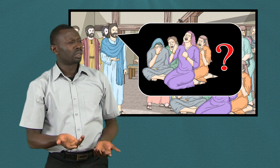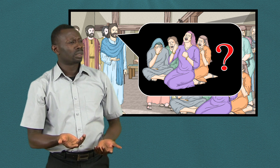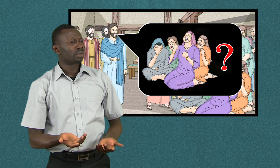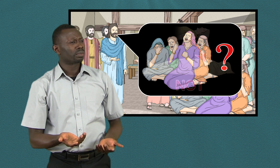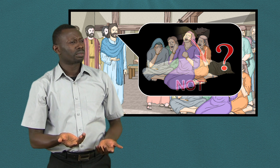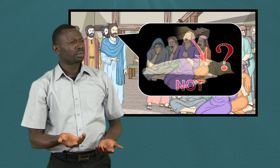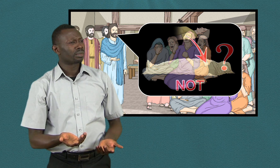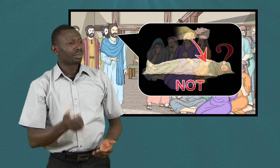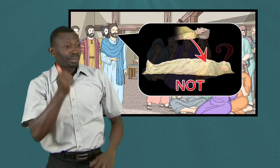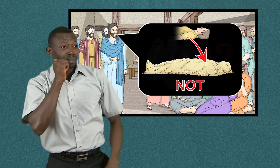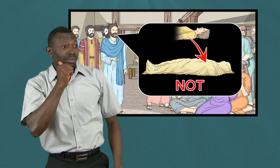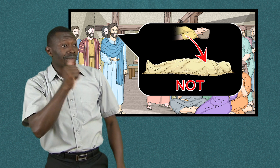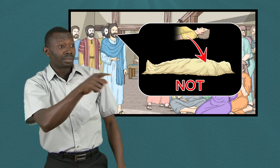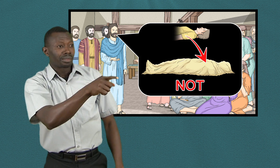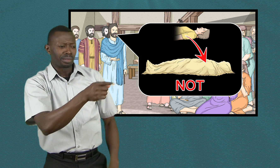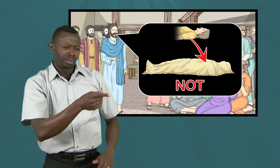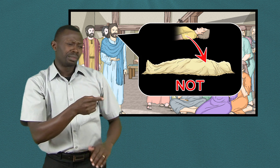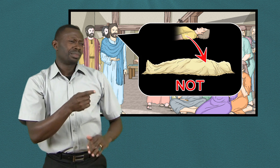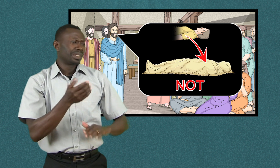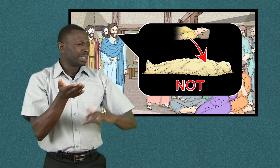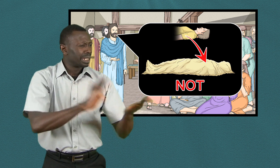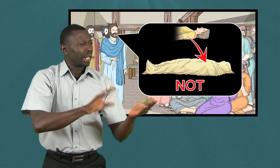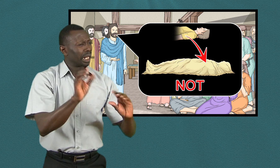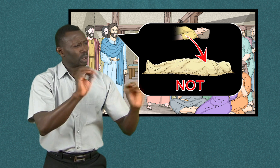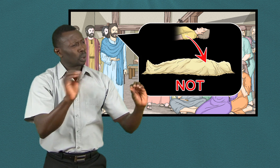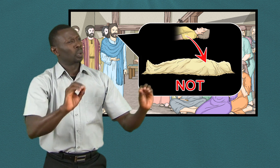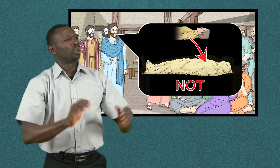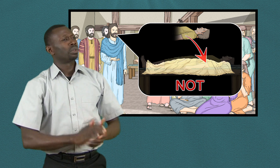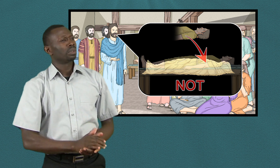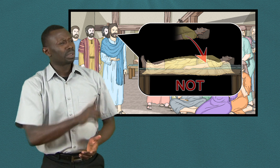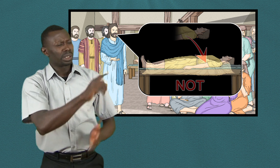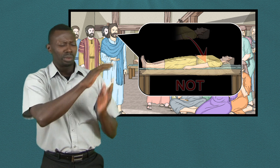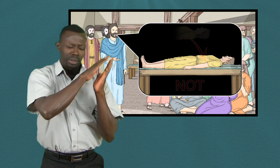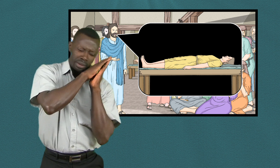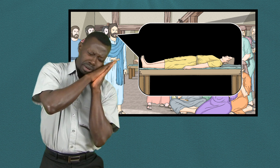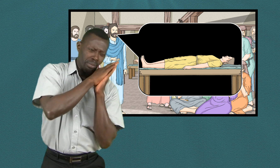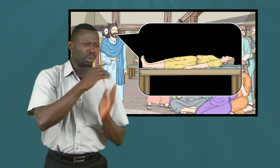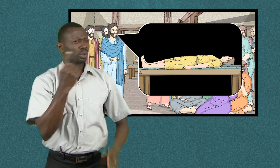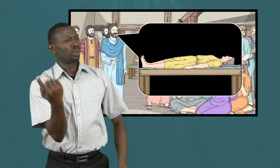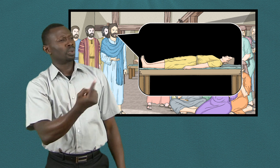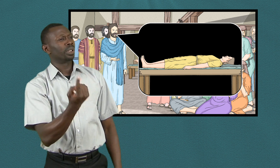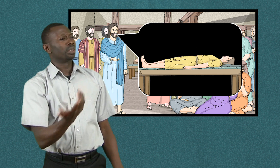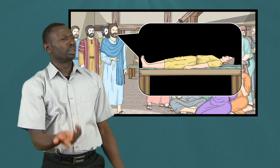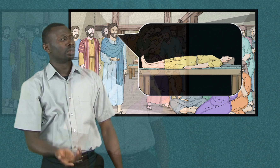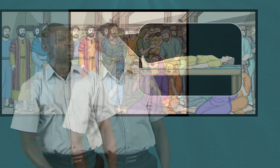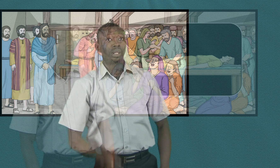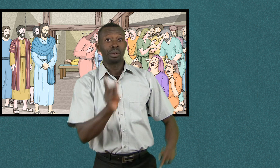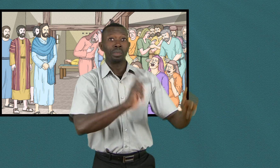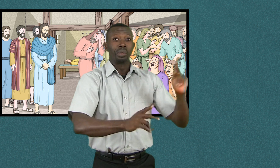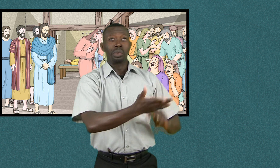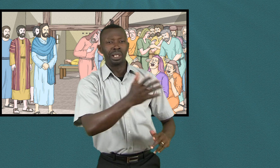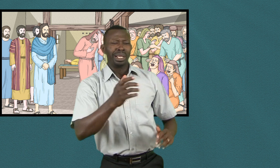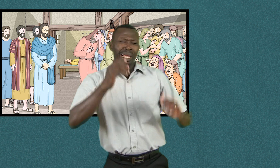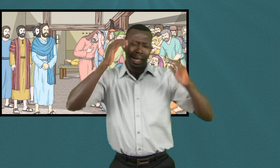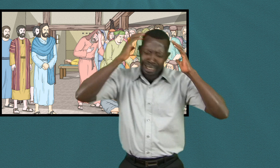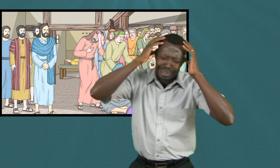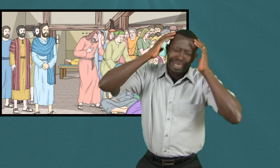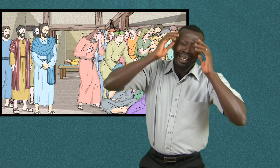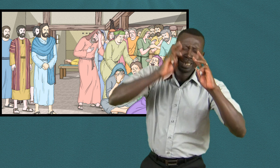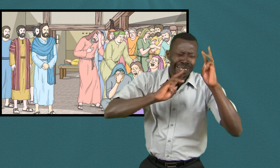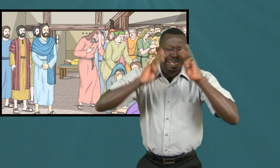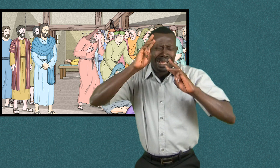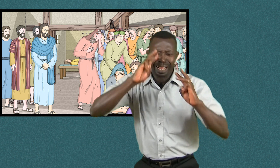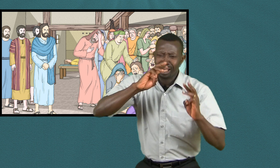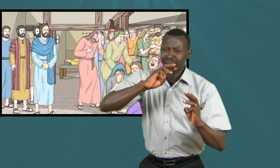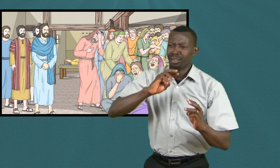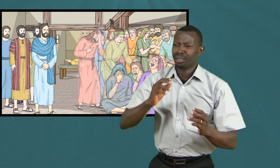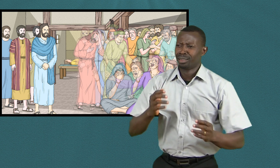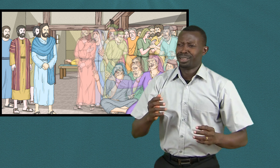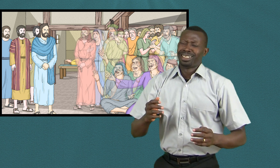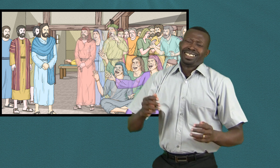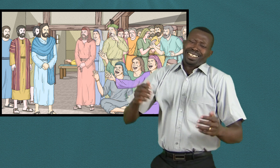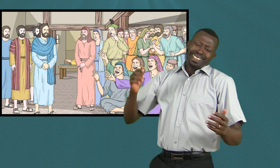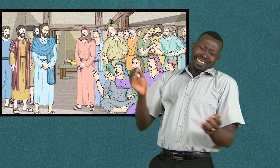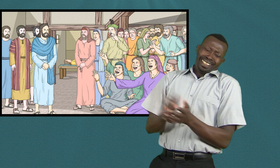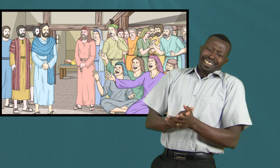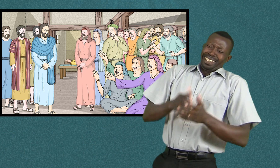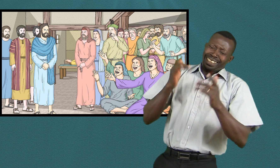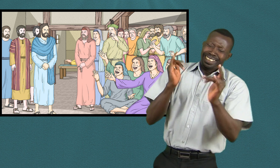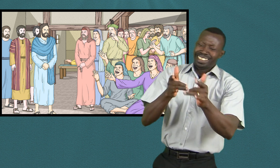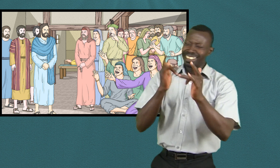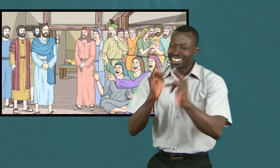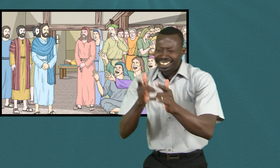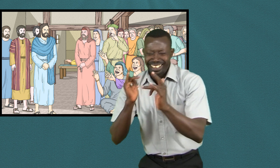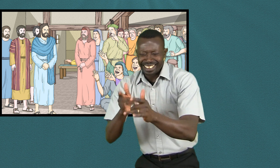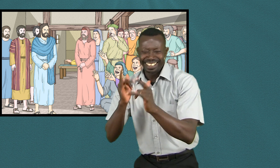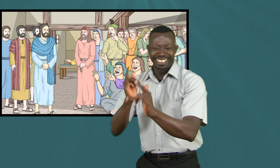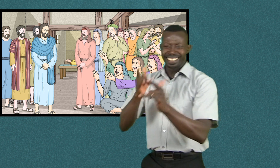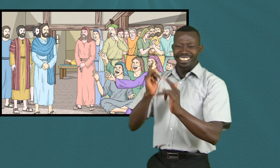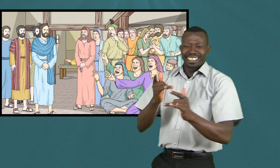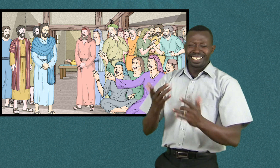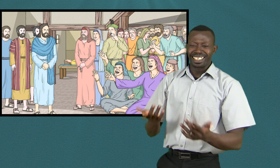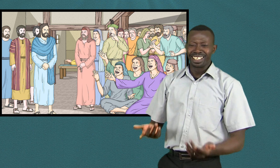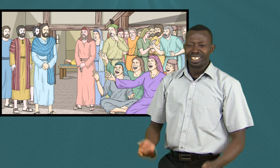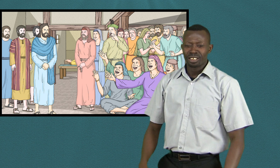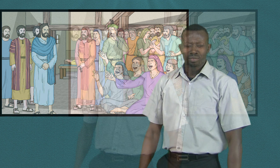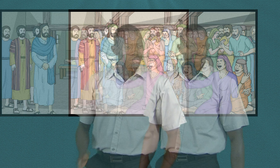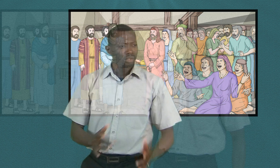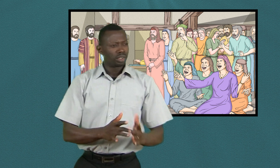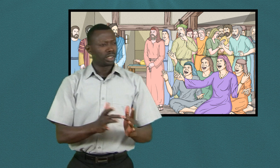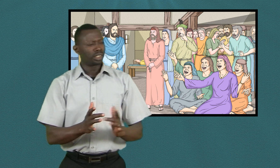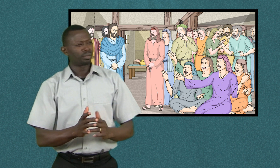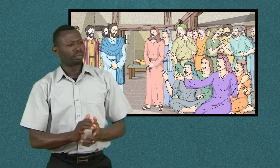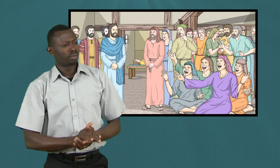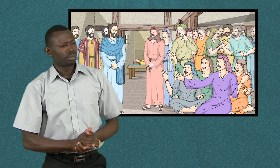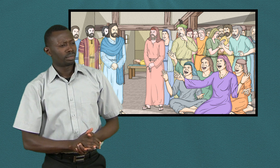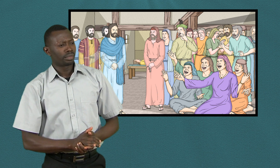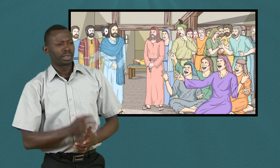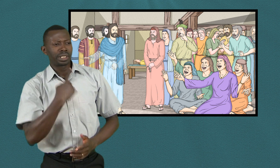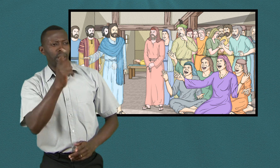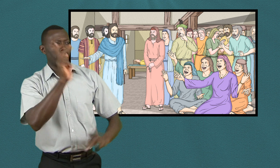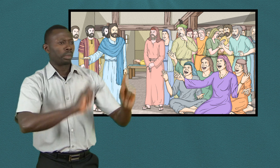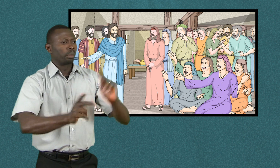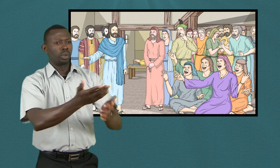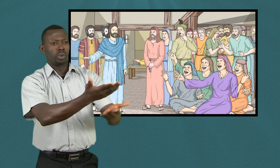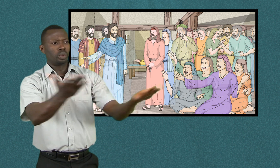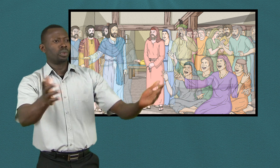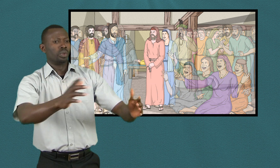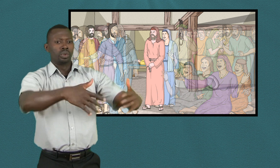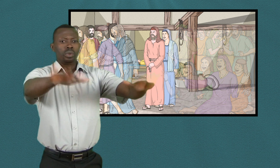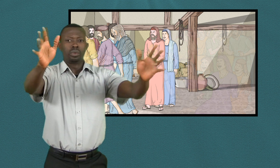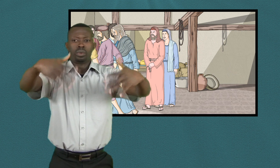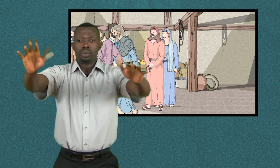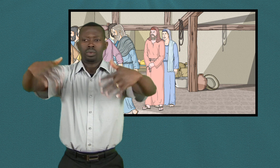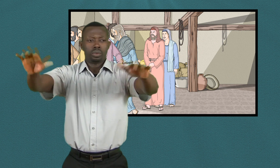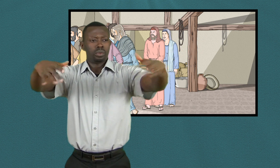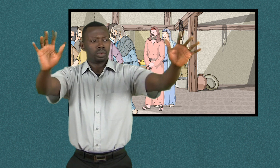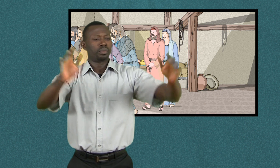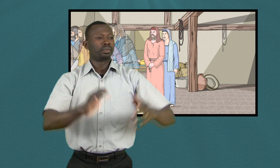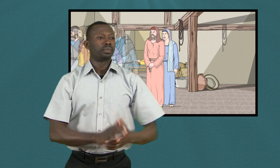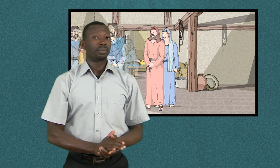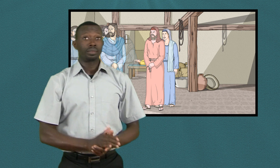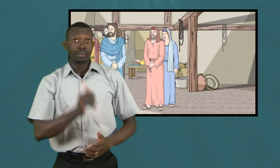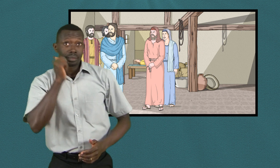The child is not dead, but asleep.” And they laughed at Him.